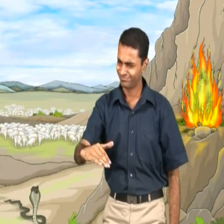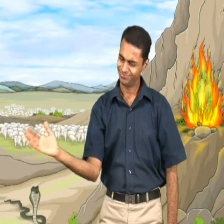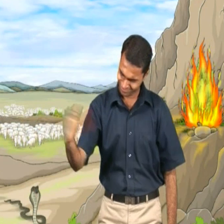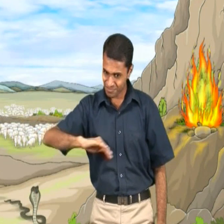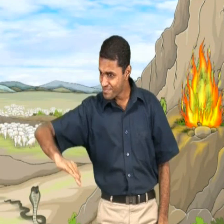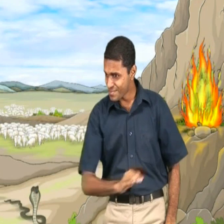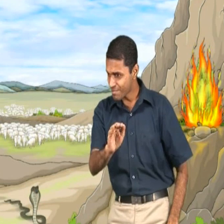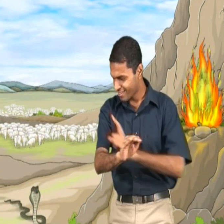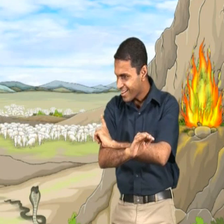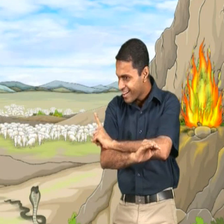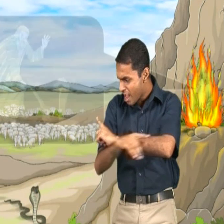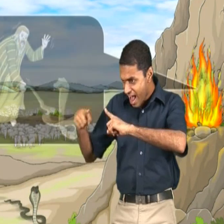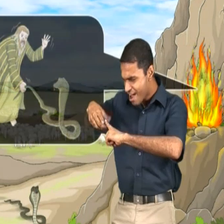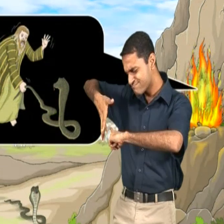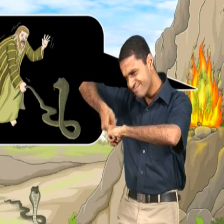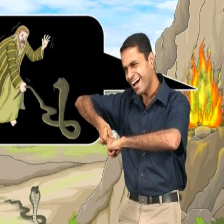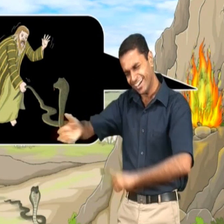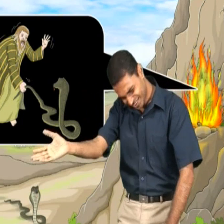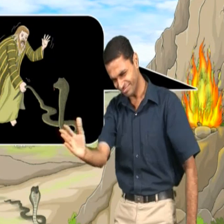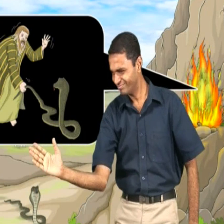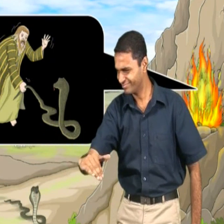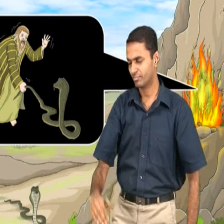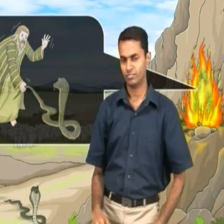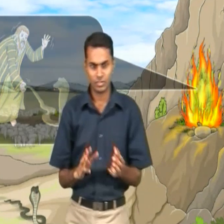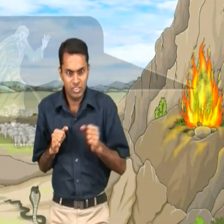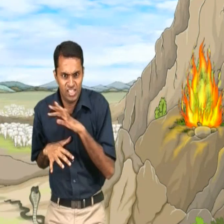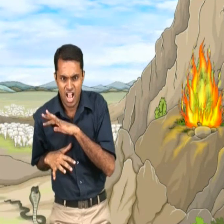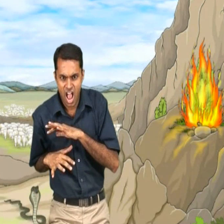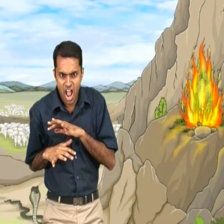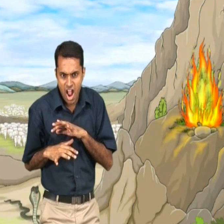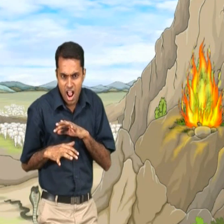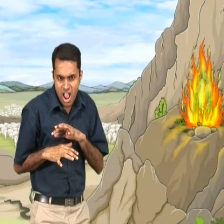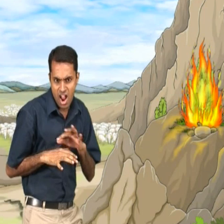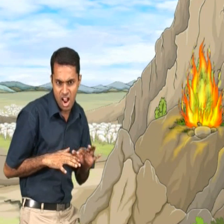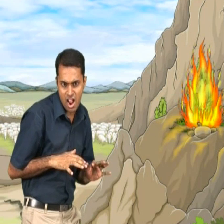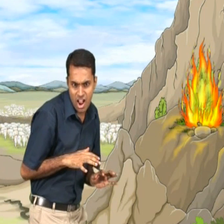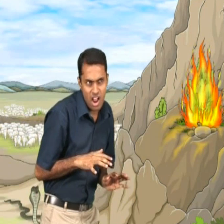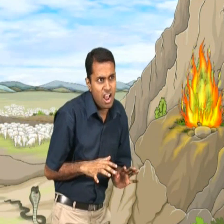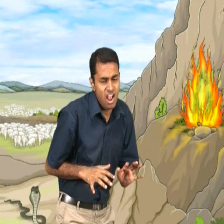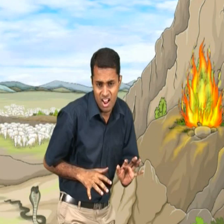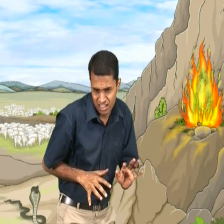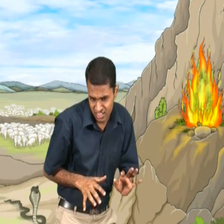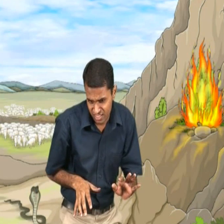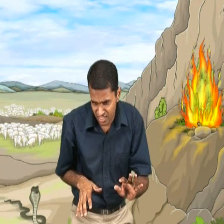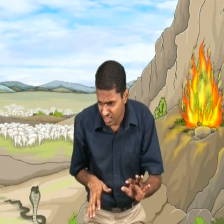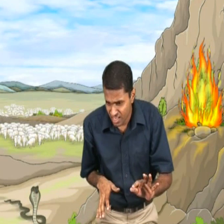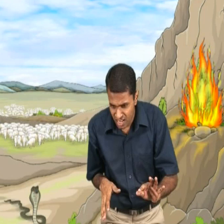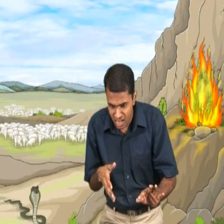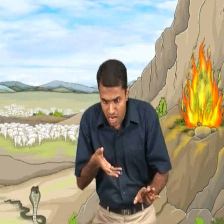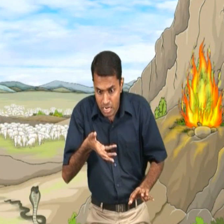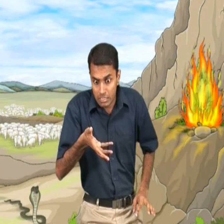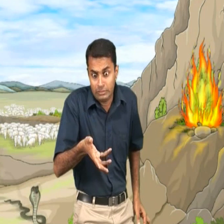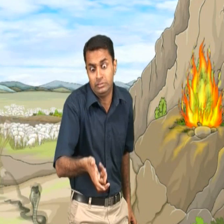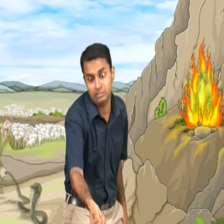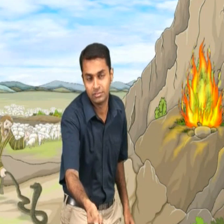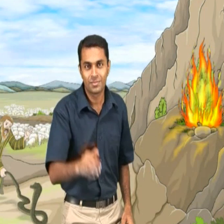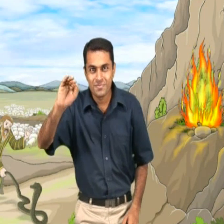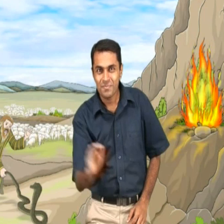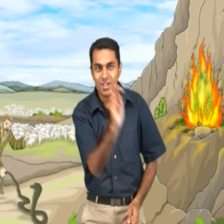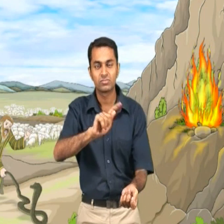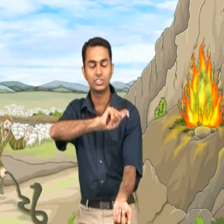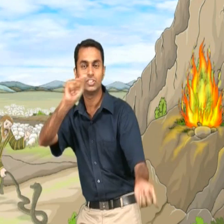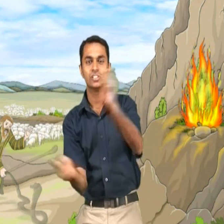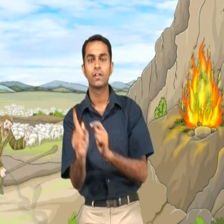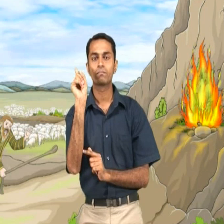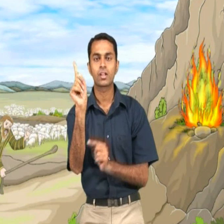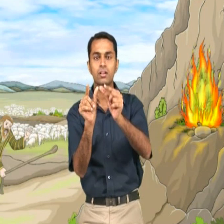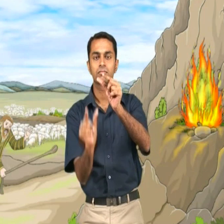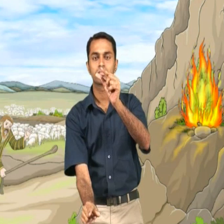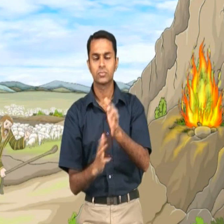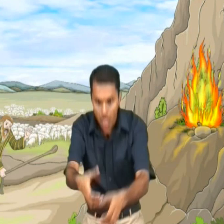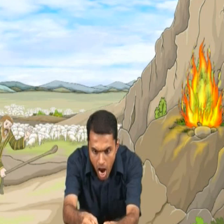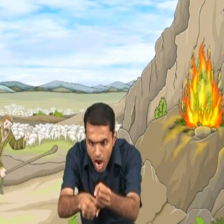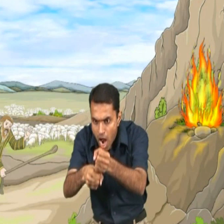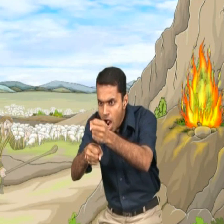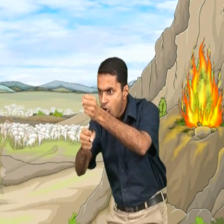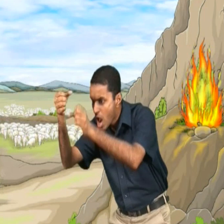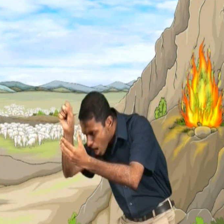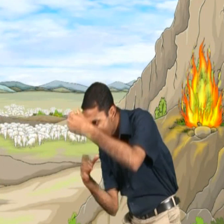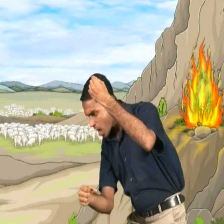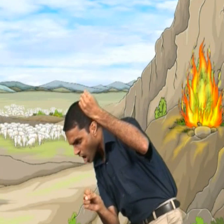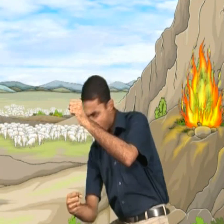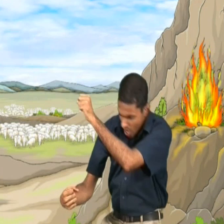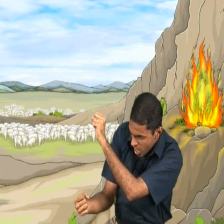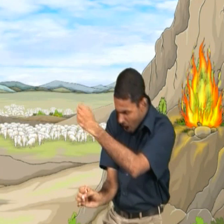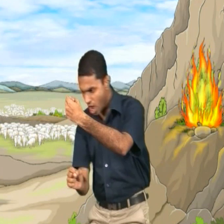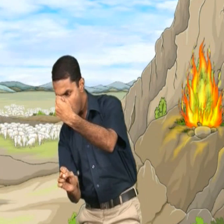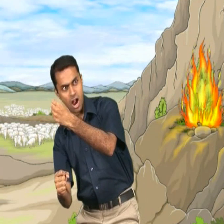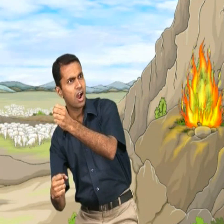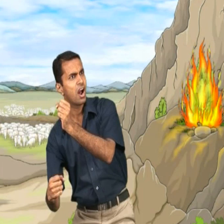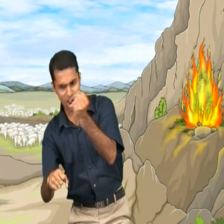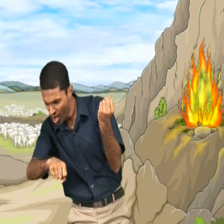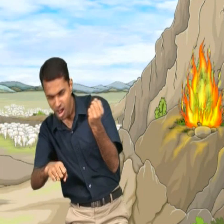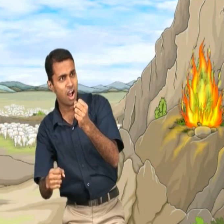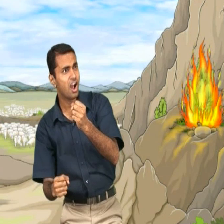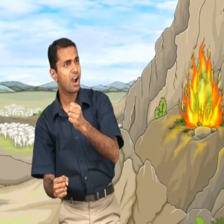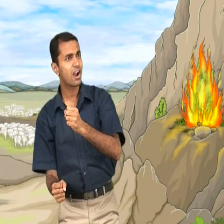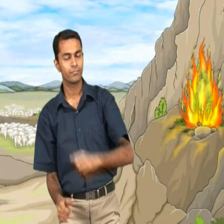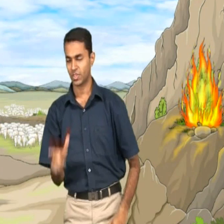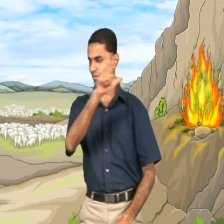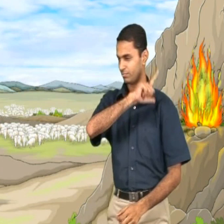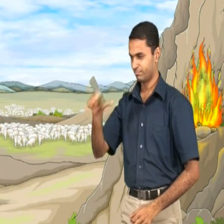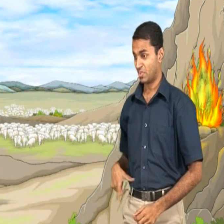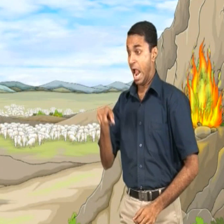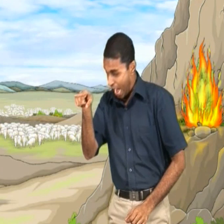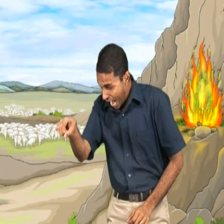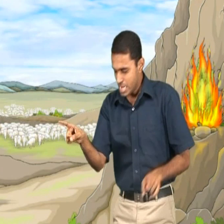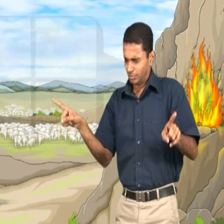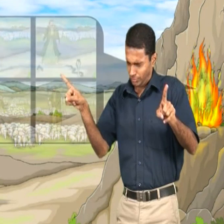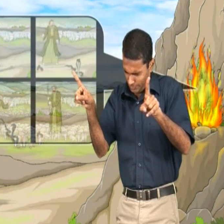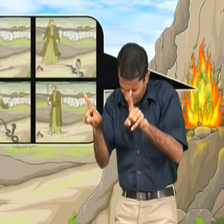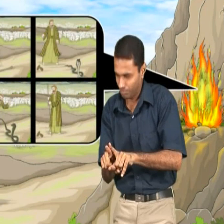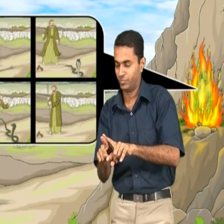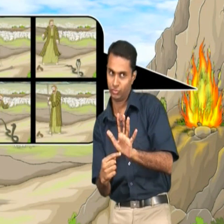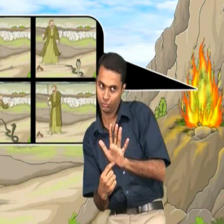“Stretch out your hand and grab it by the tail,” the LORD said to Moses, who reached out his hand and caught the snake, and it turned back into a staff in his hand.